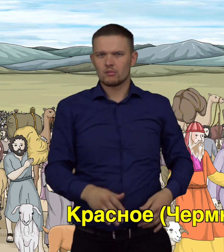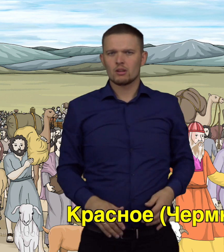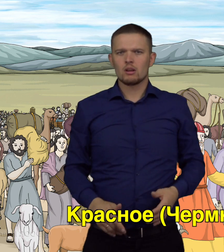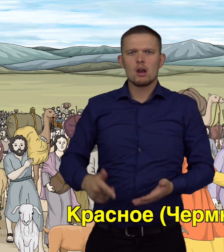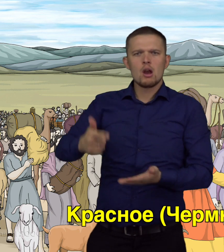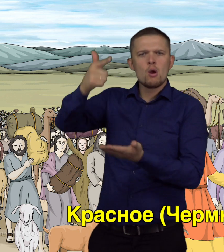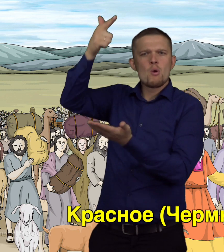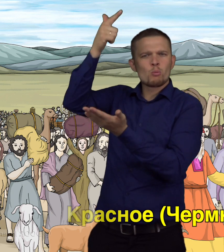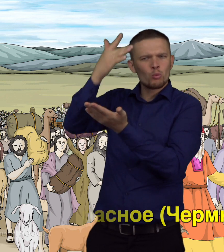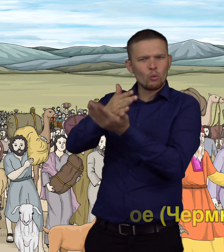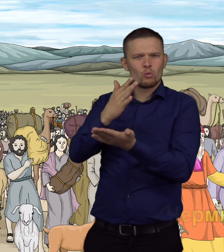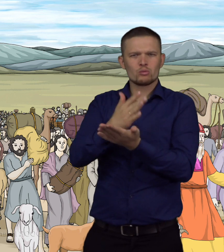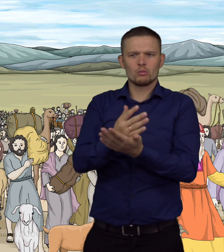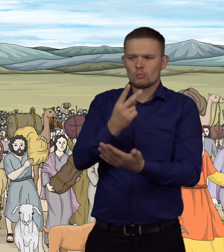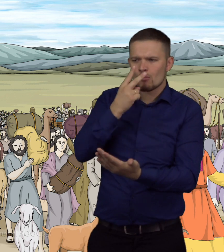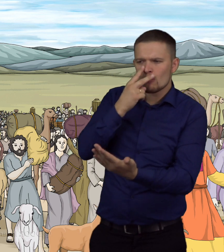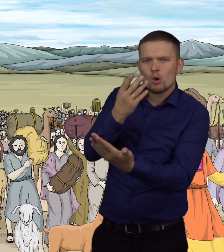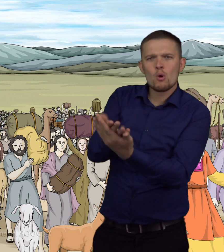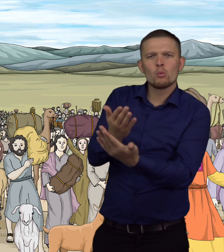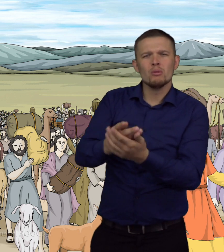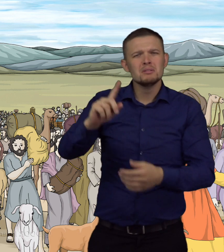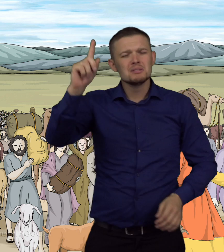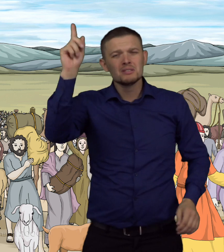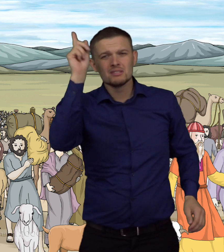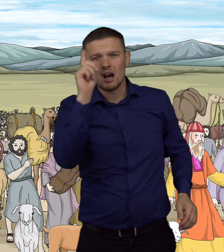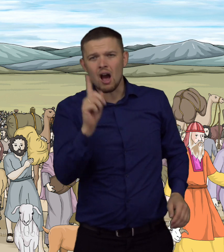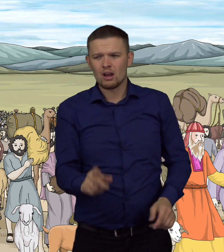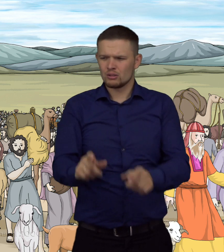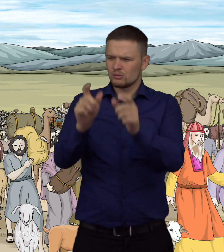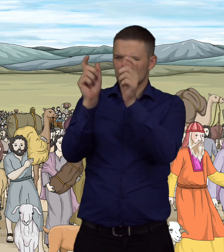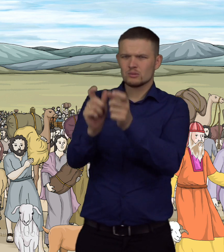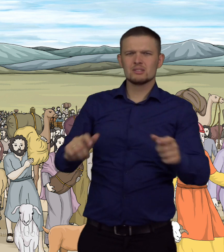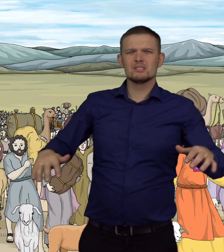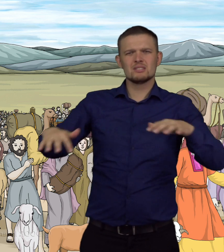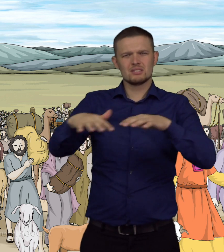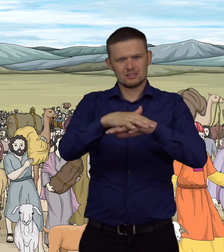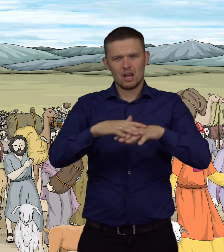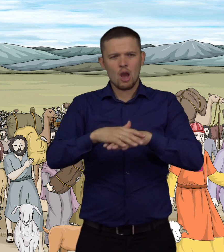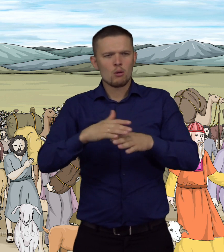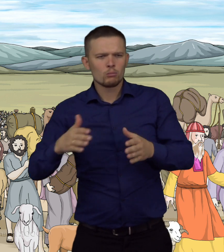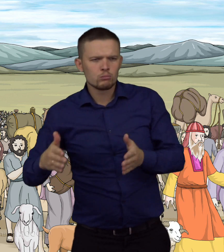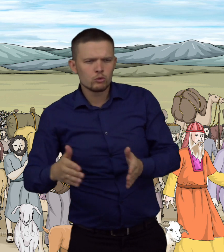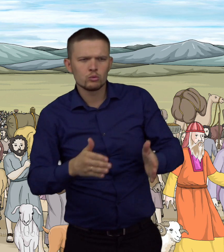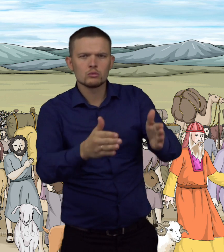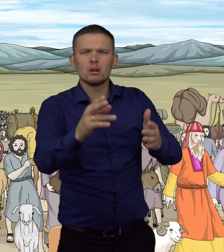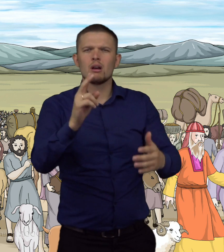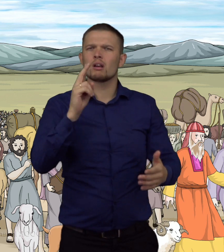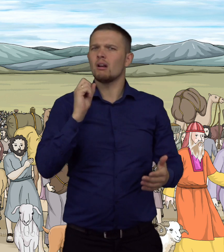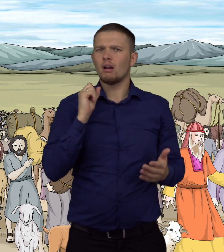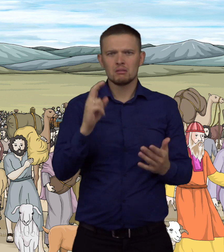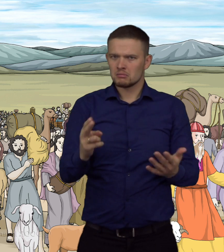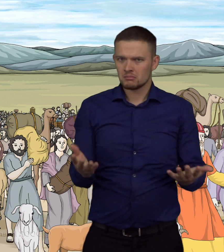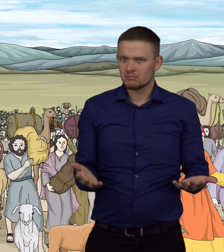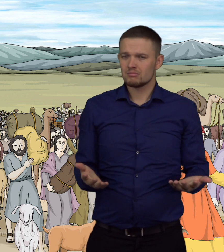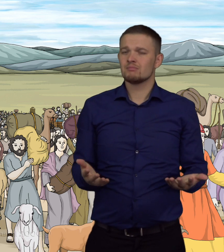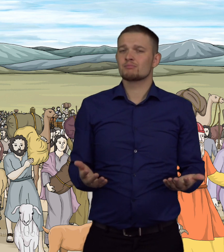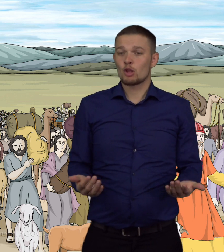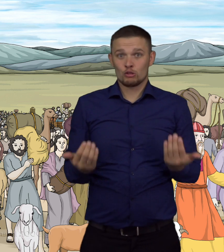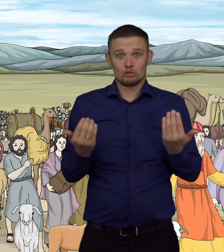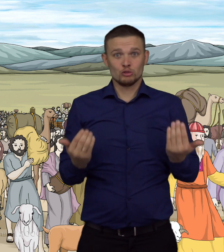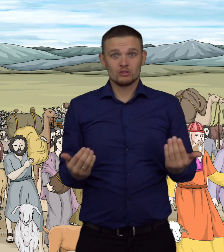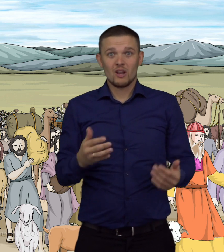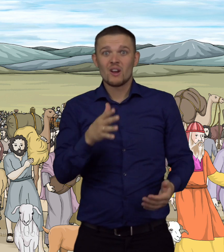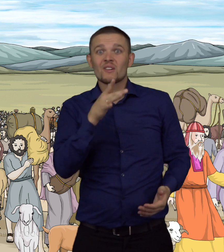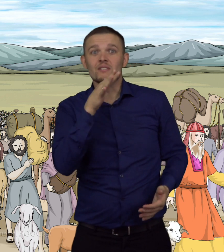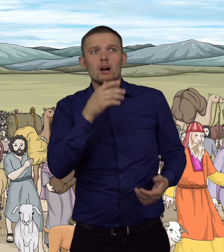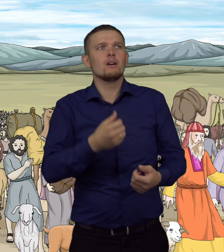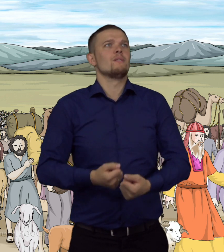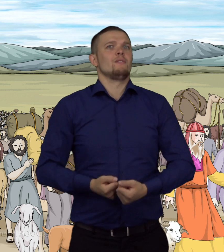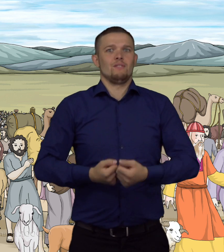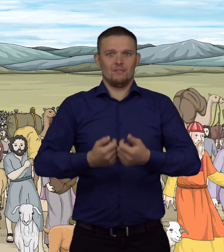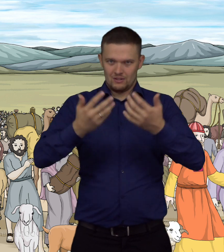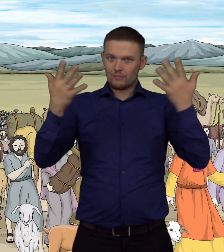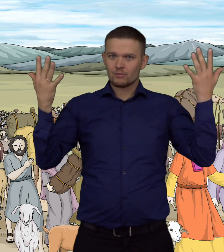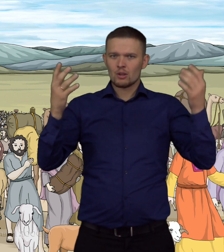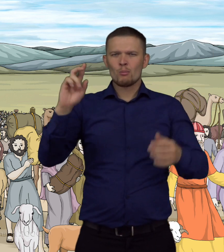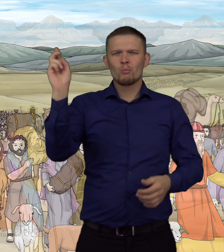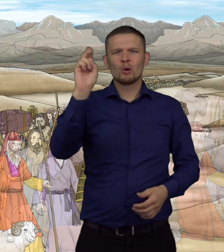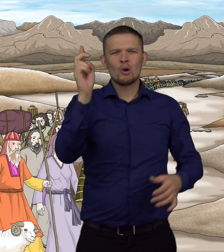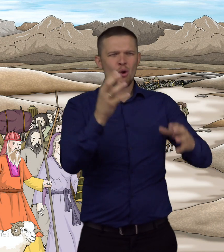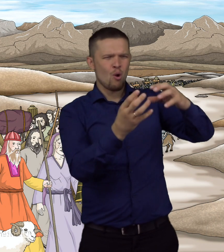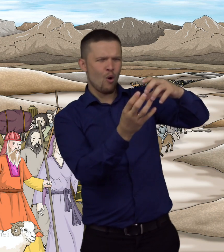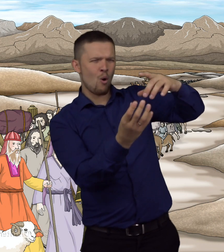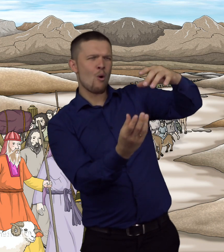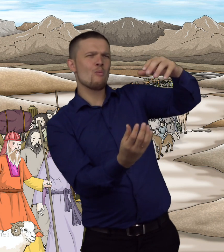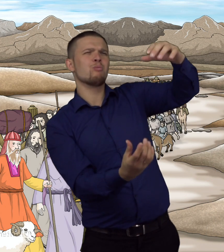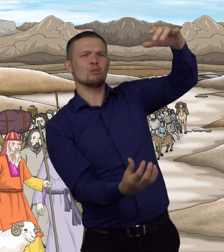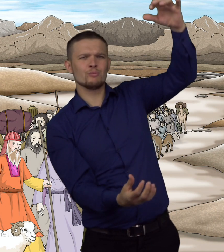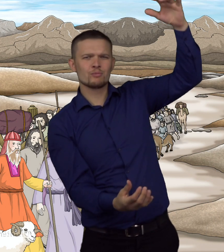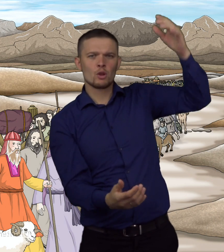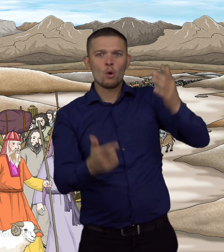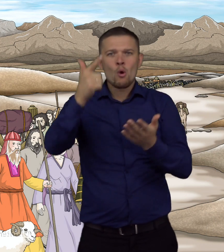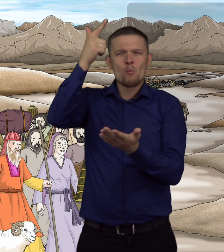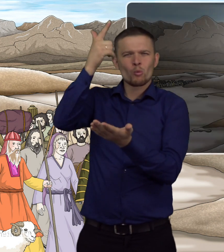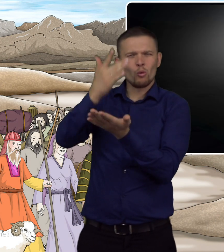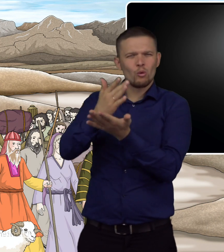They set out from Succoth and camped at Etham on the edge of the wilderness.